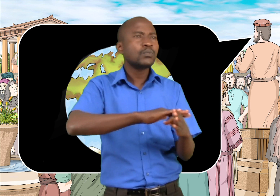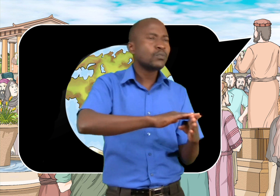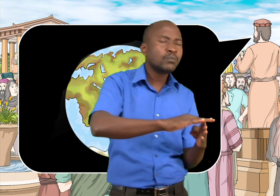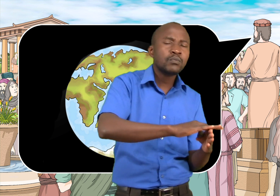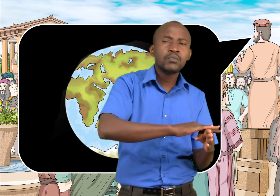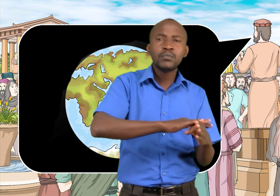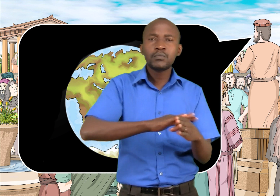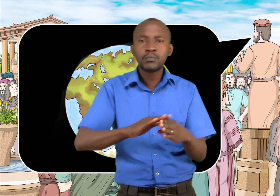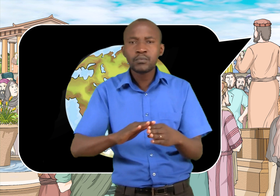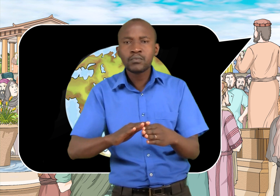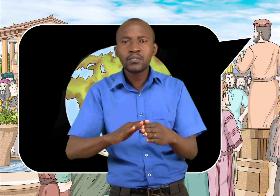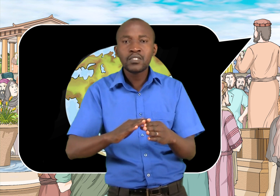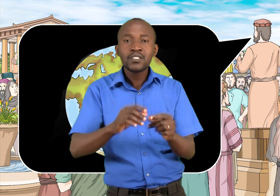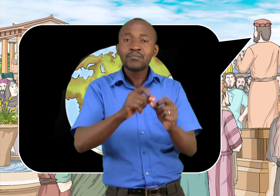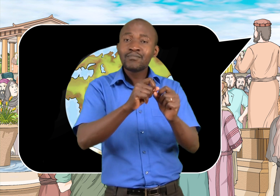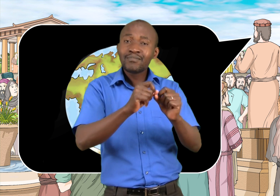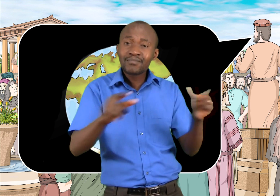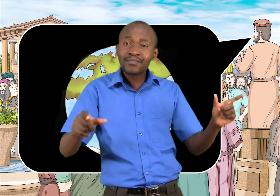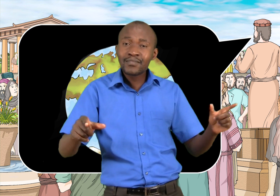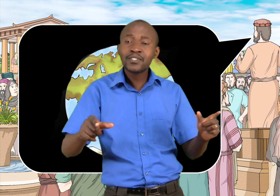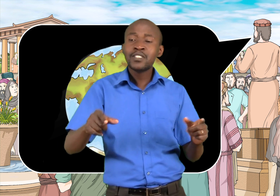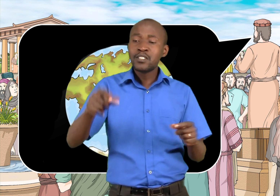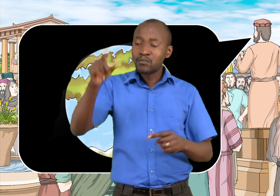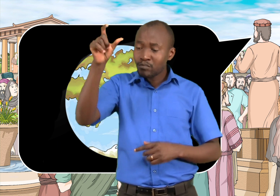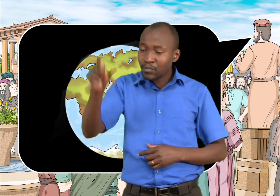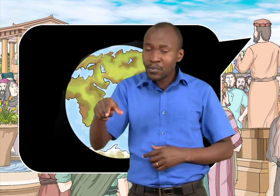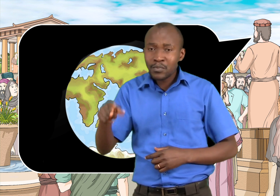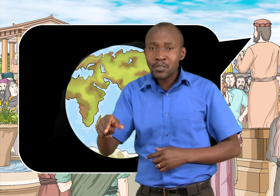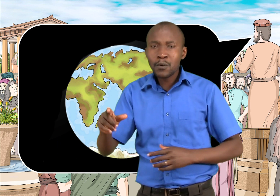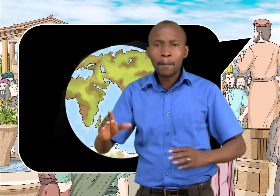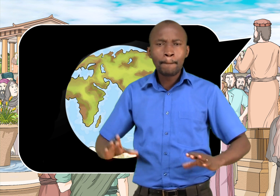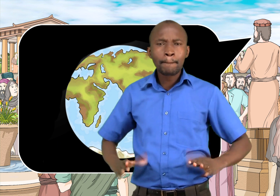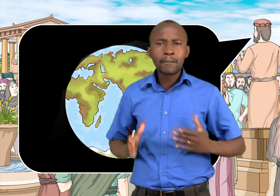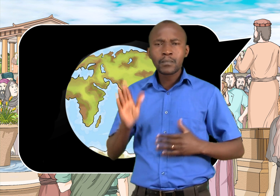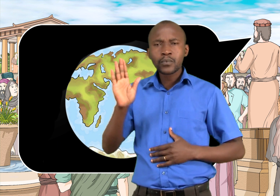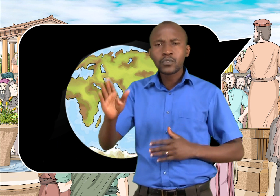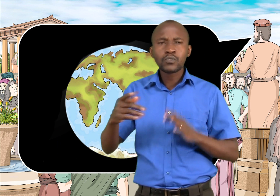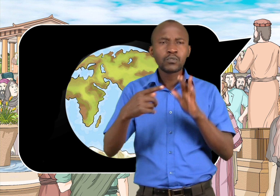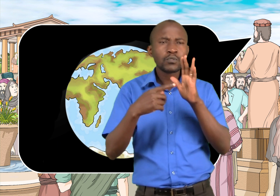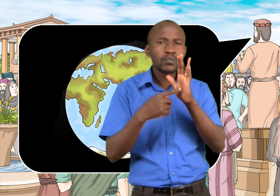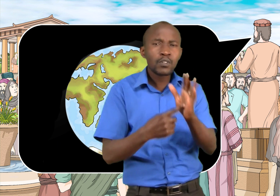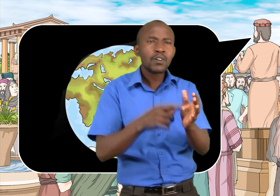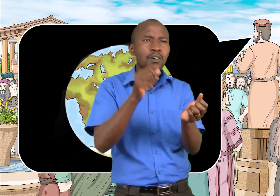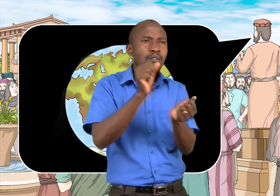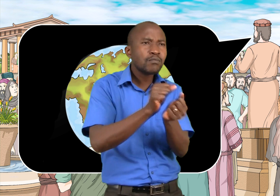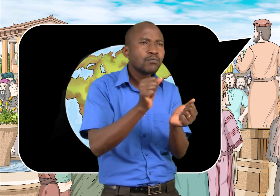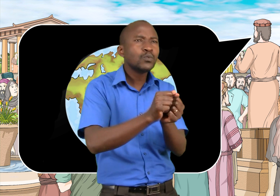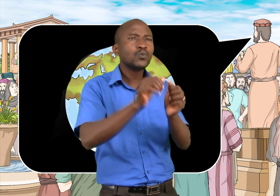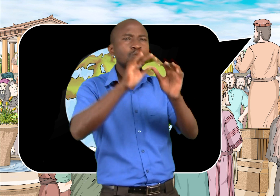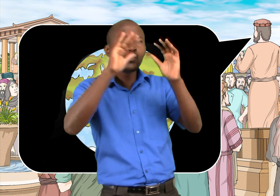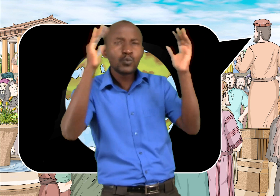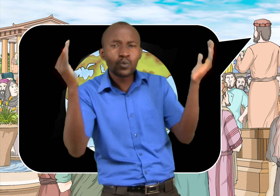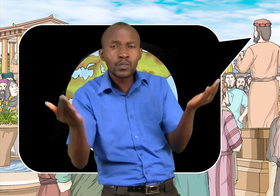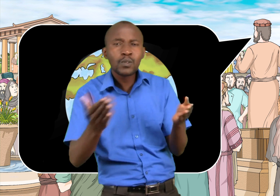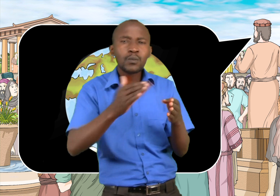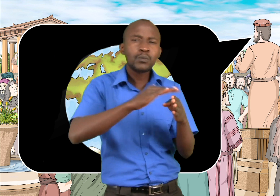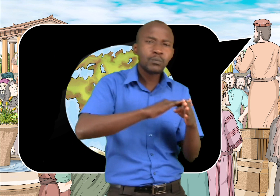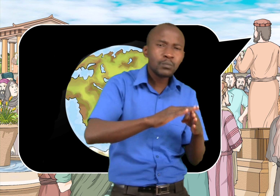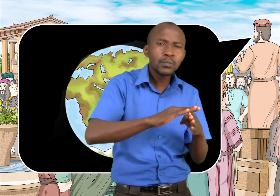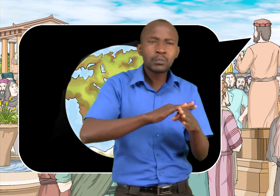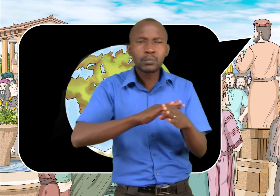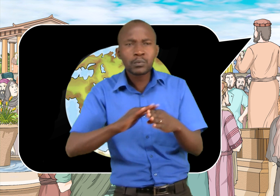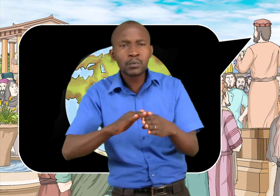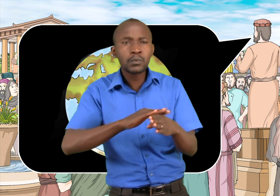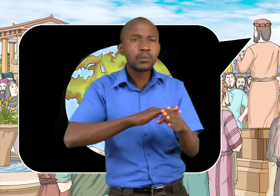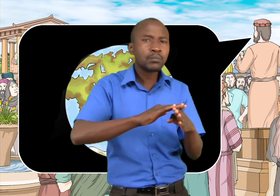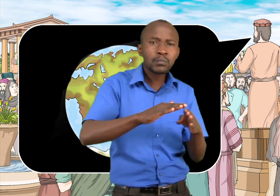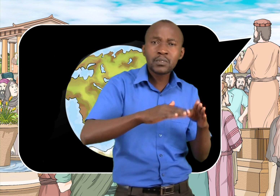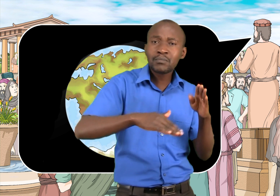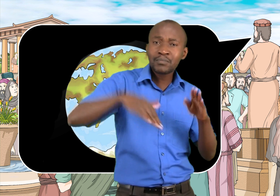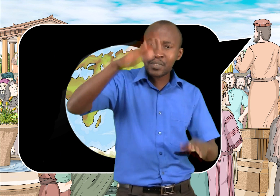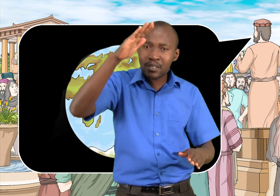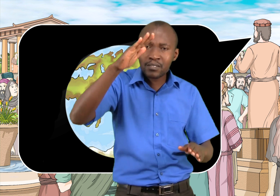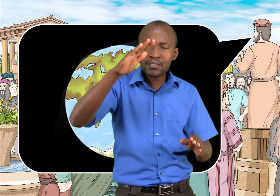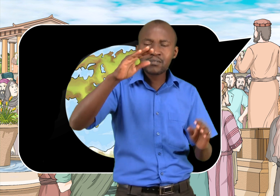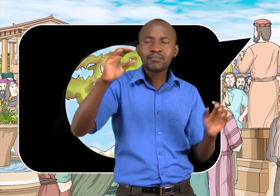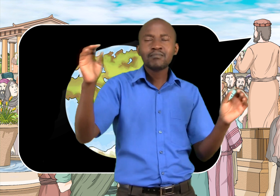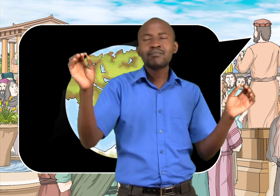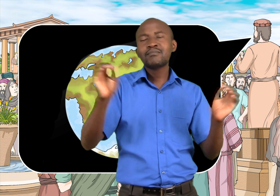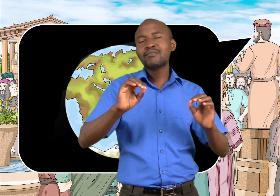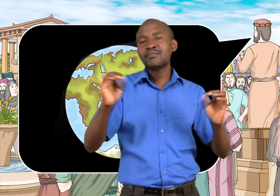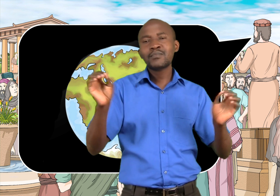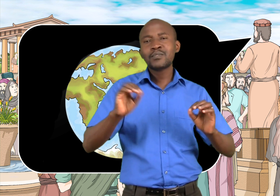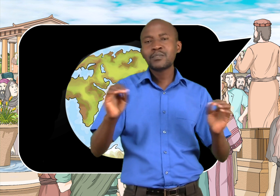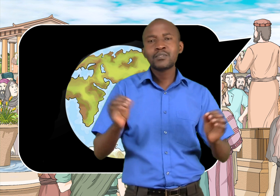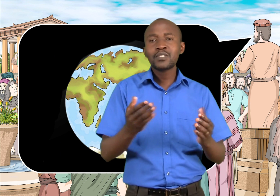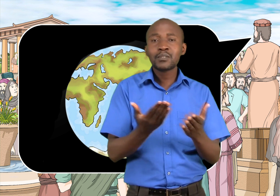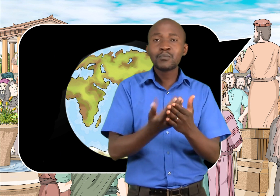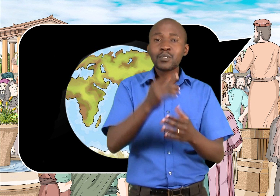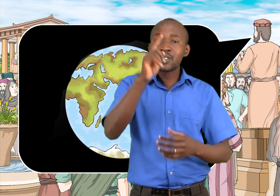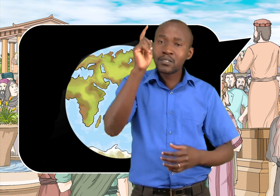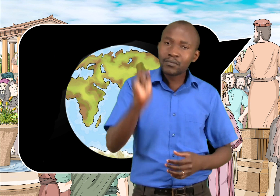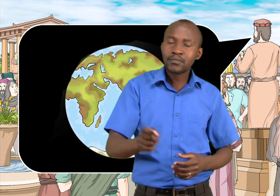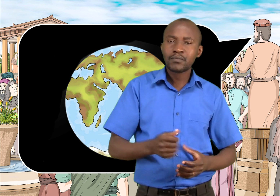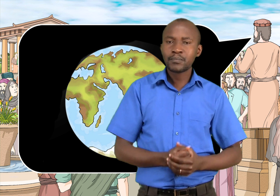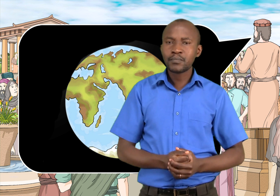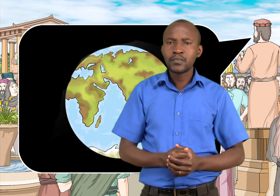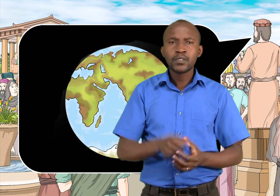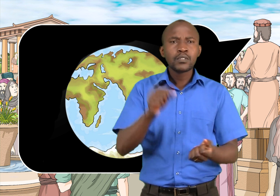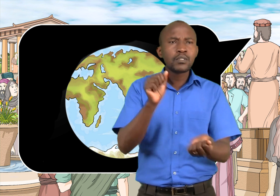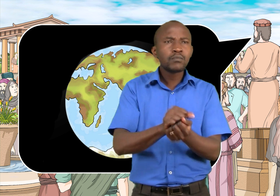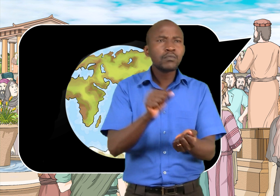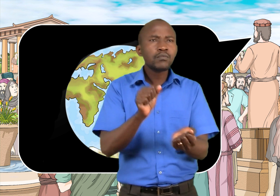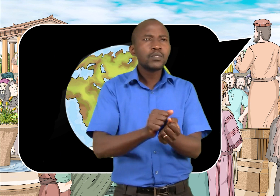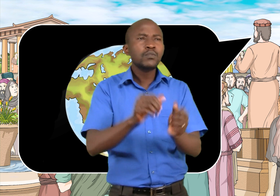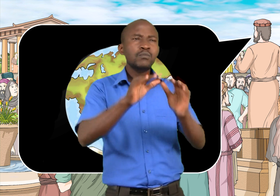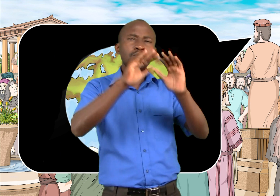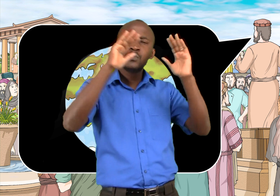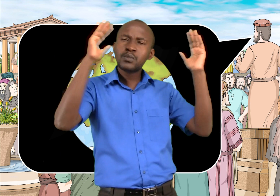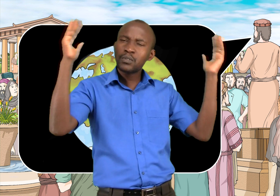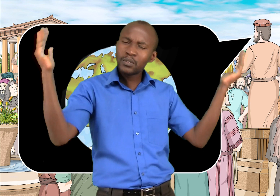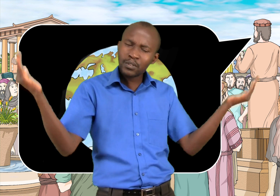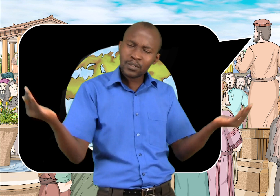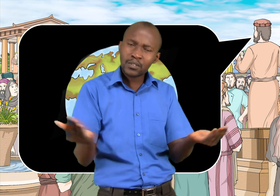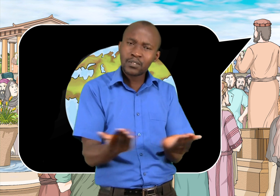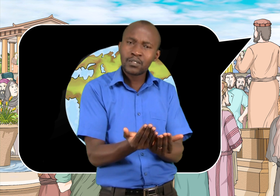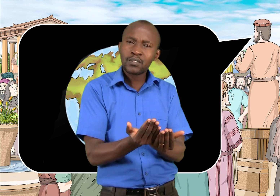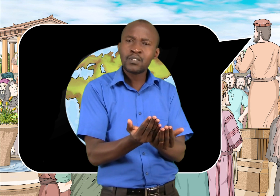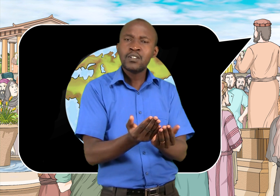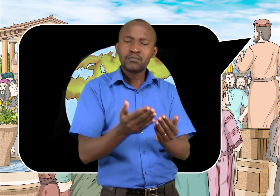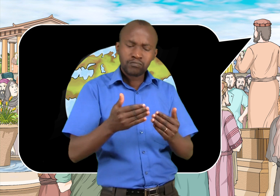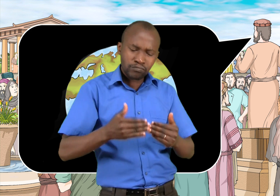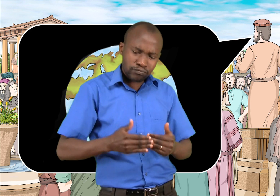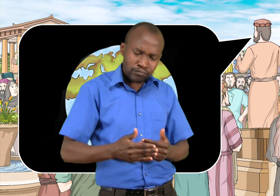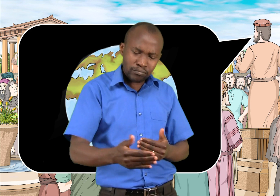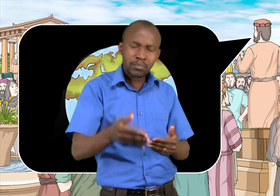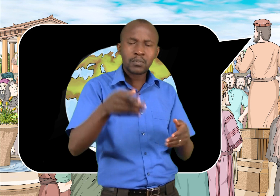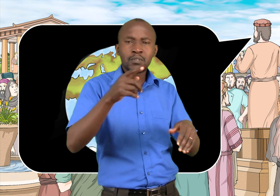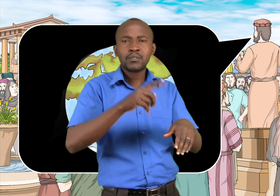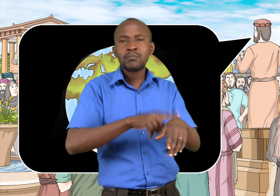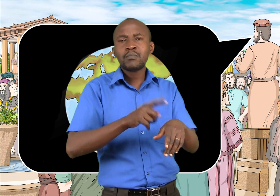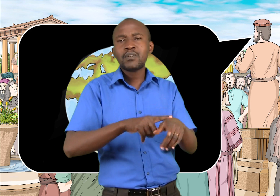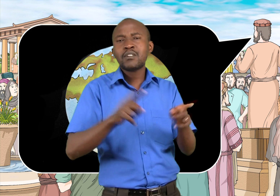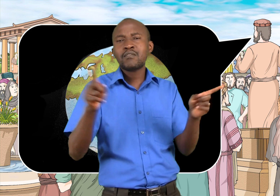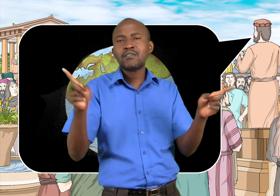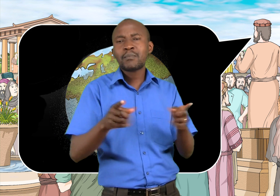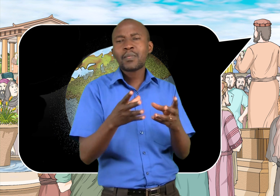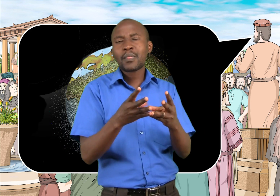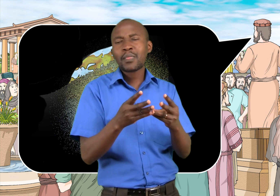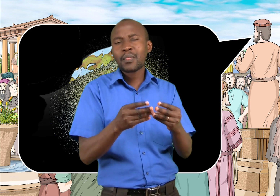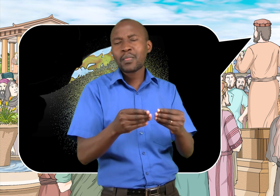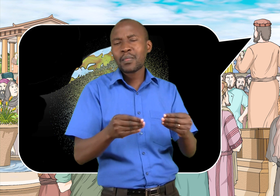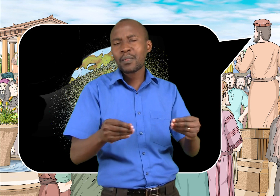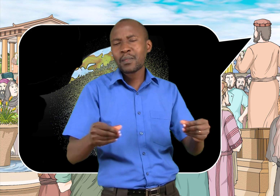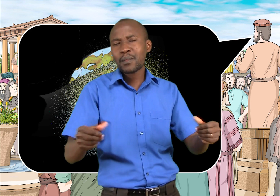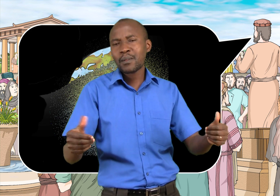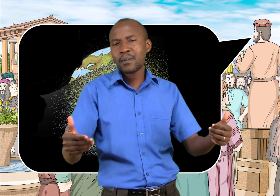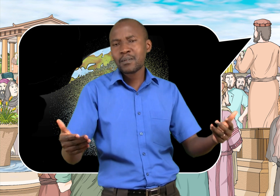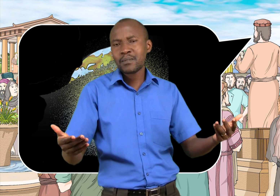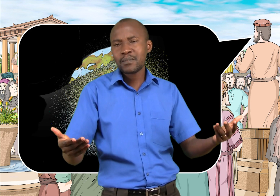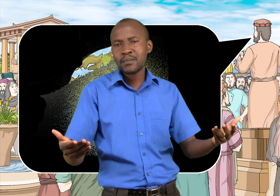and those who use the things of this world, as if not dependent on them.